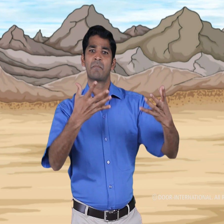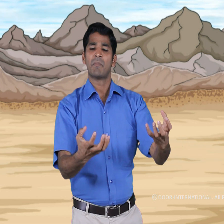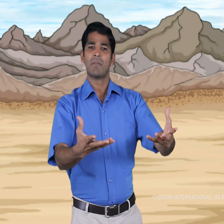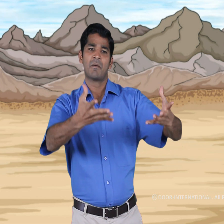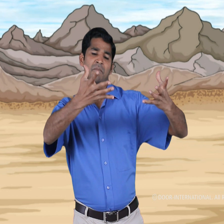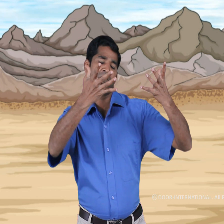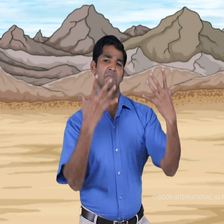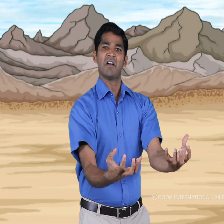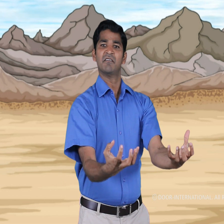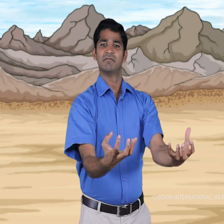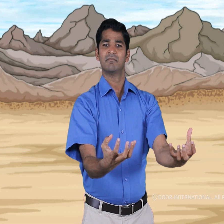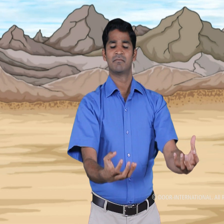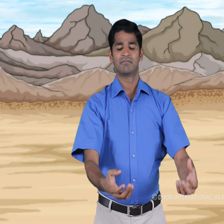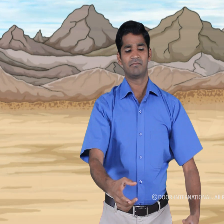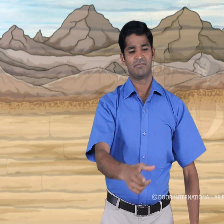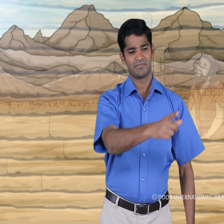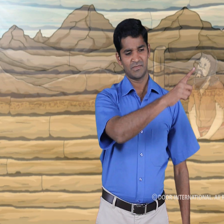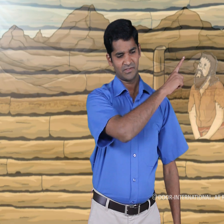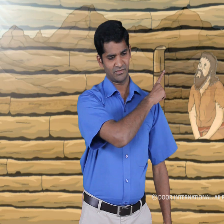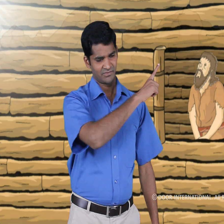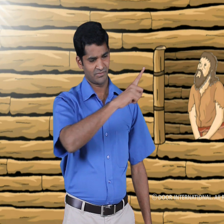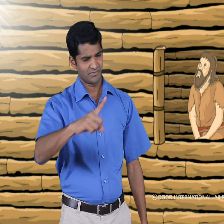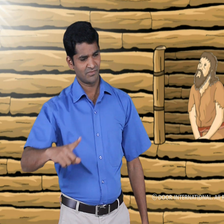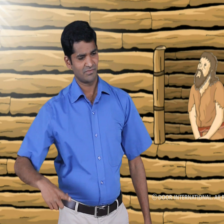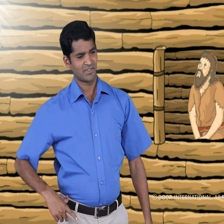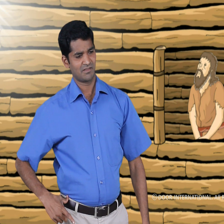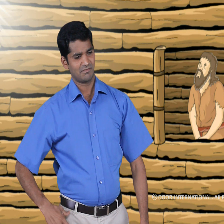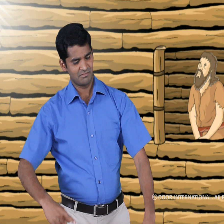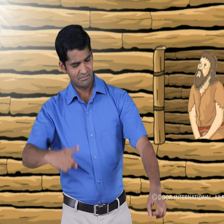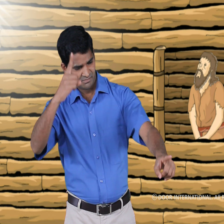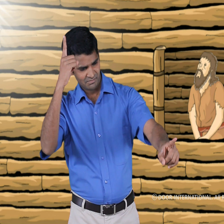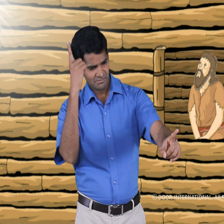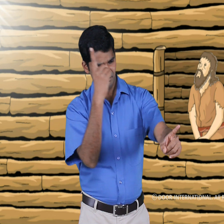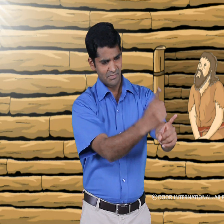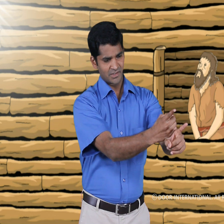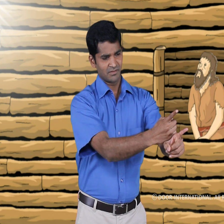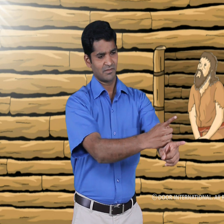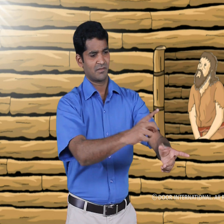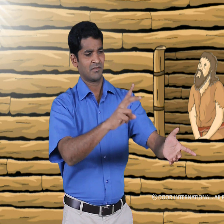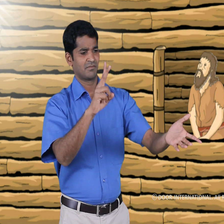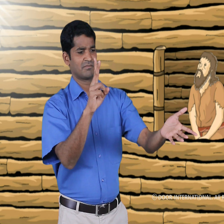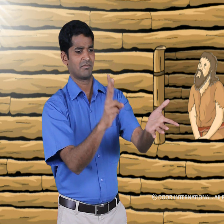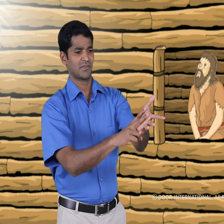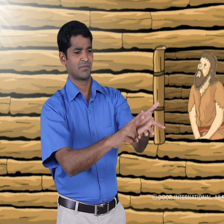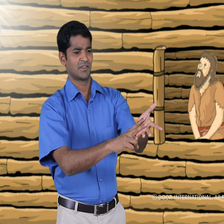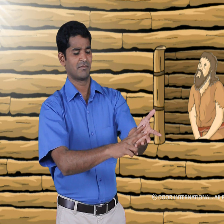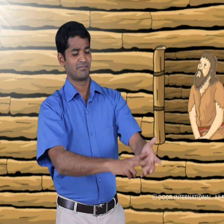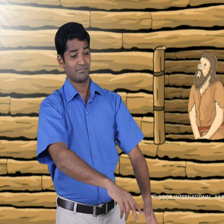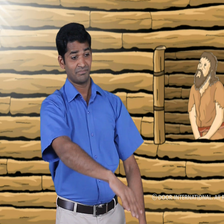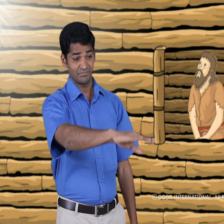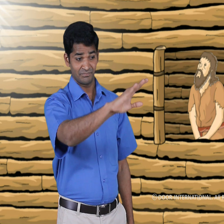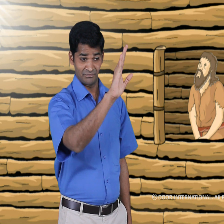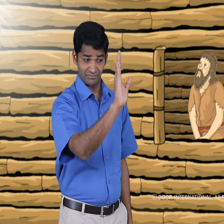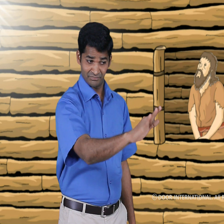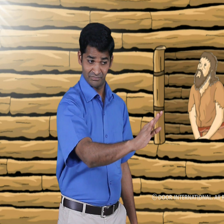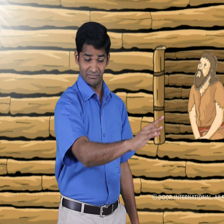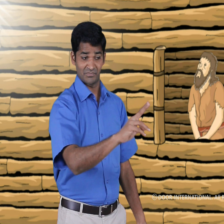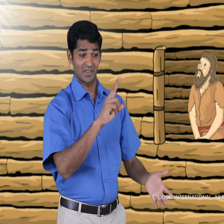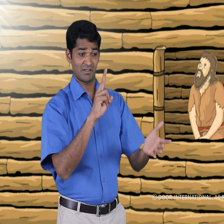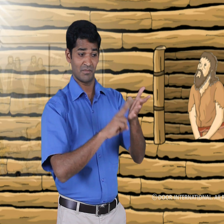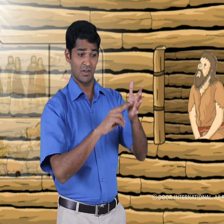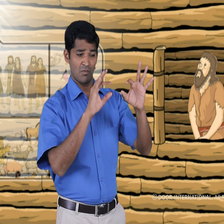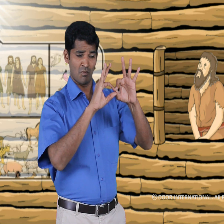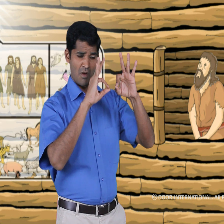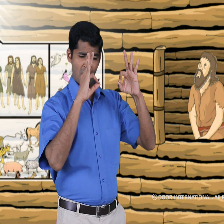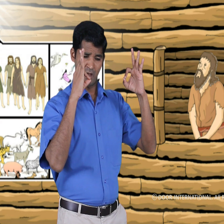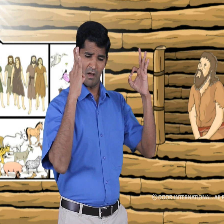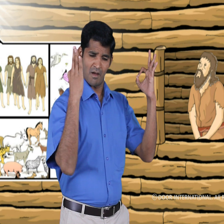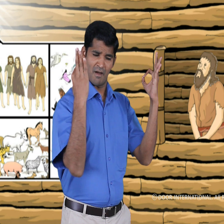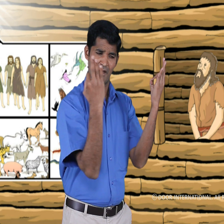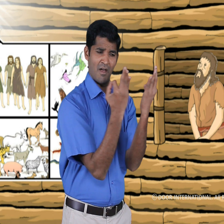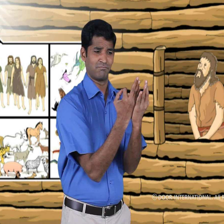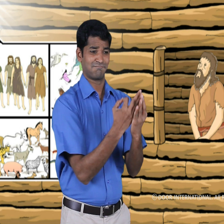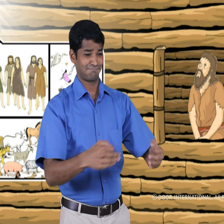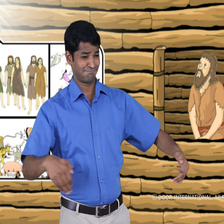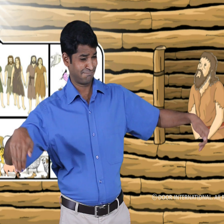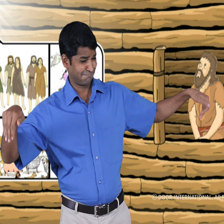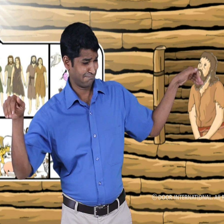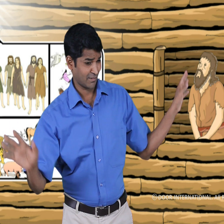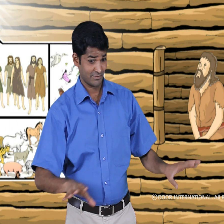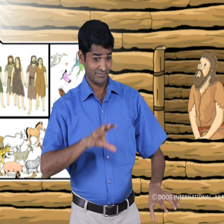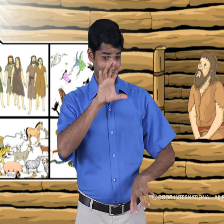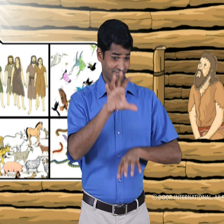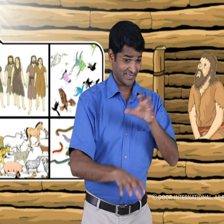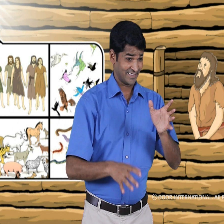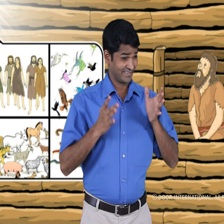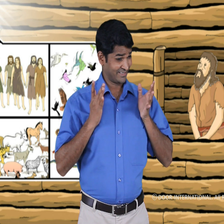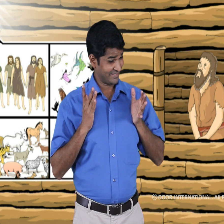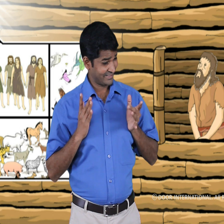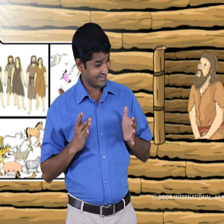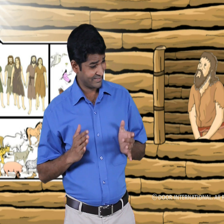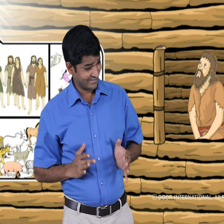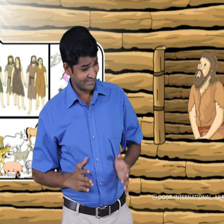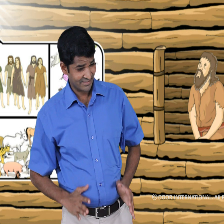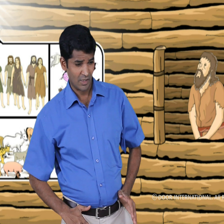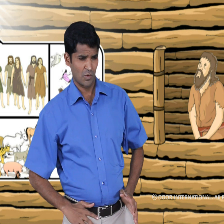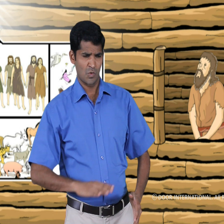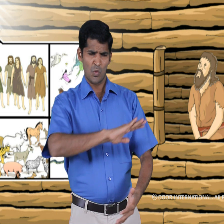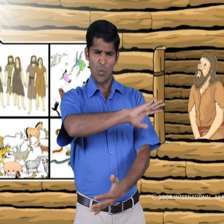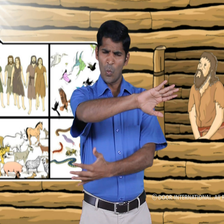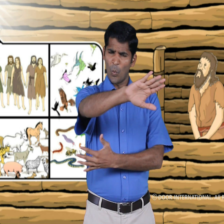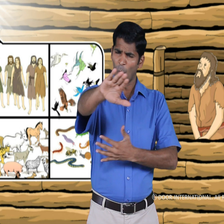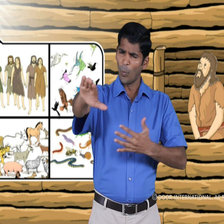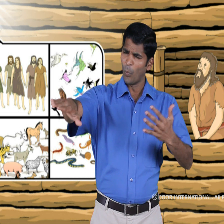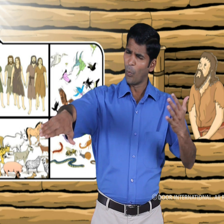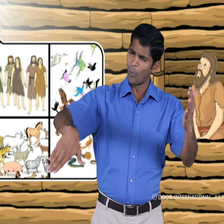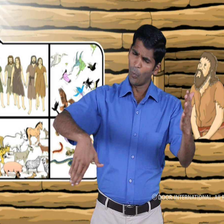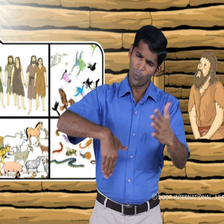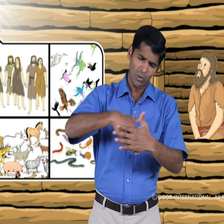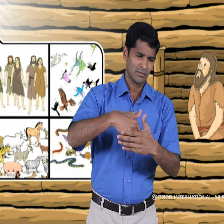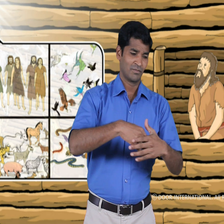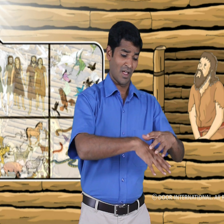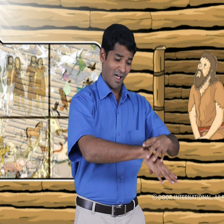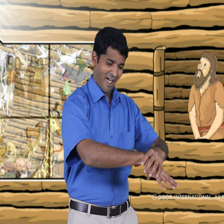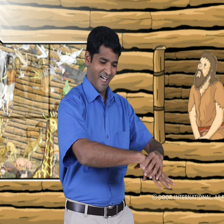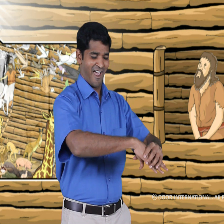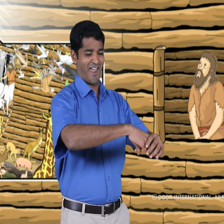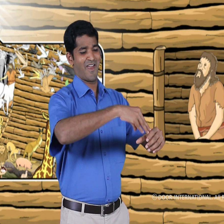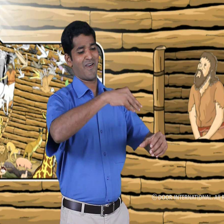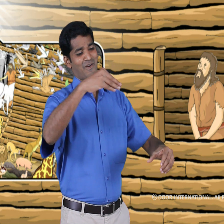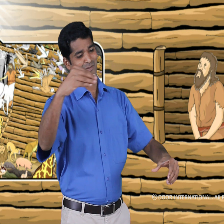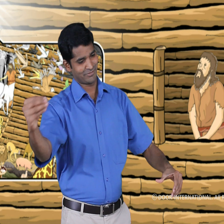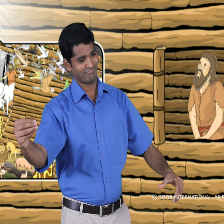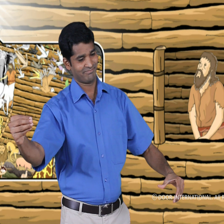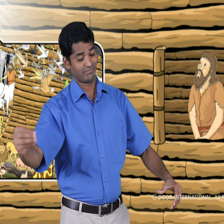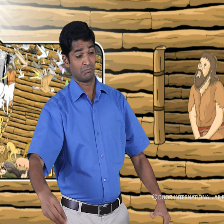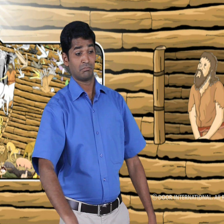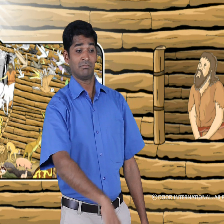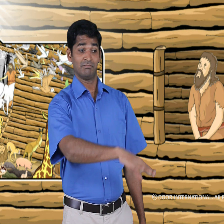Then God said to Noah, “Come out of the ark, you and your wife, along with your sons and their wives.